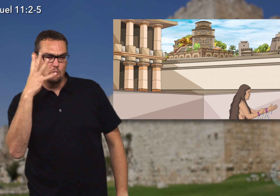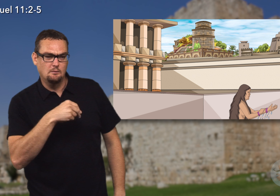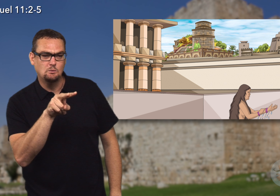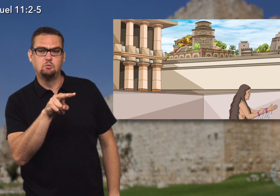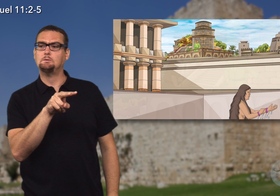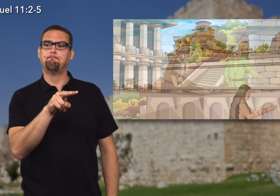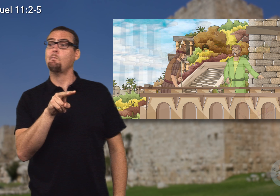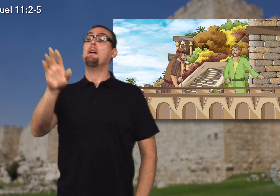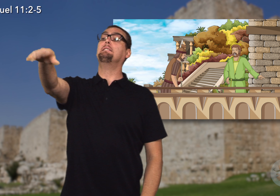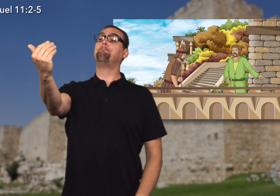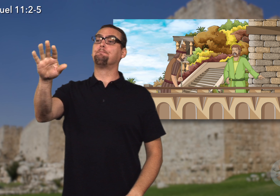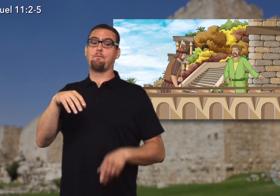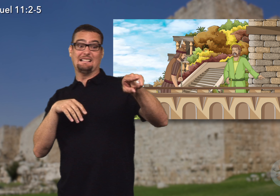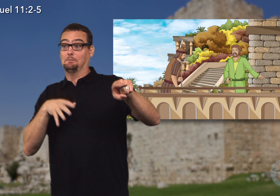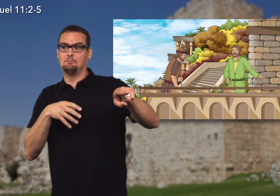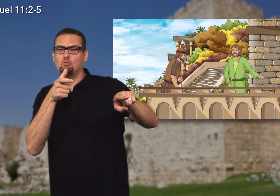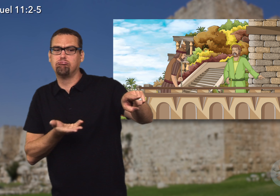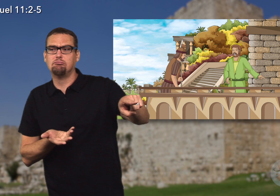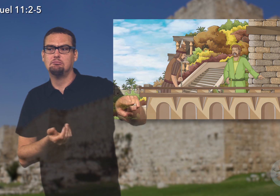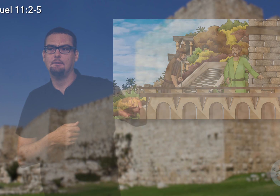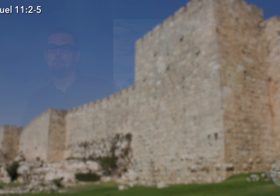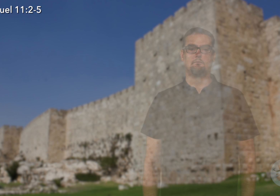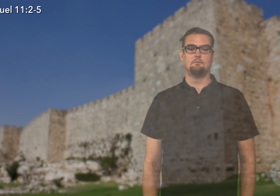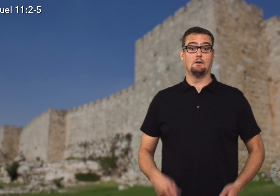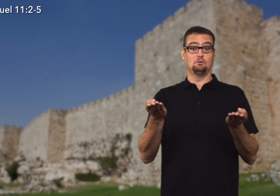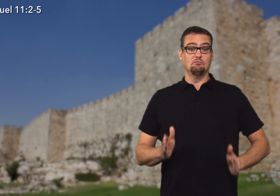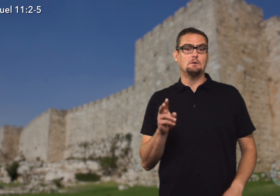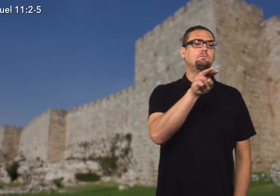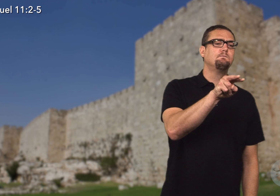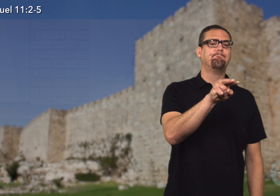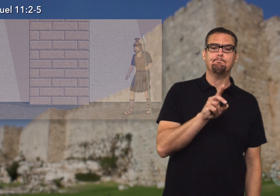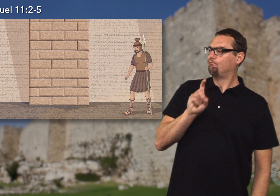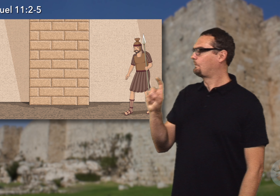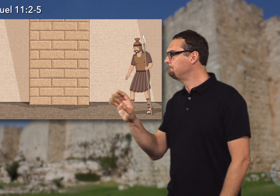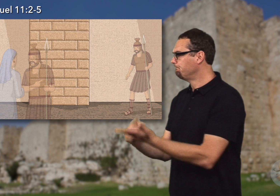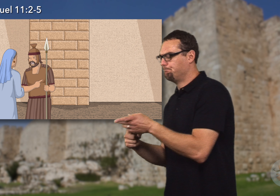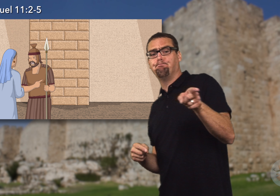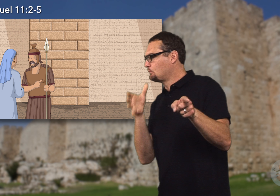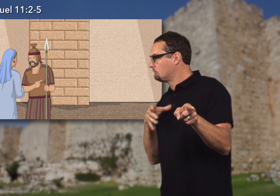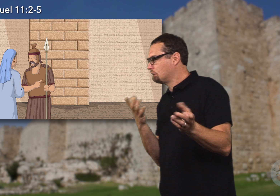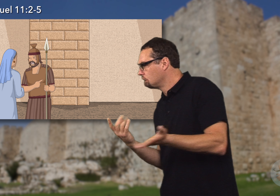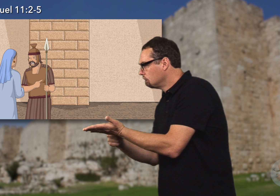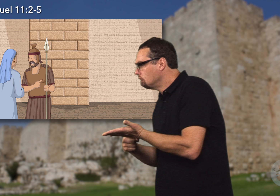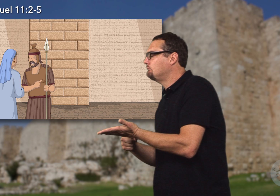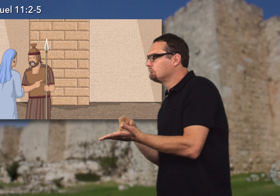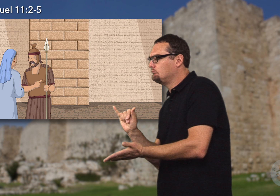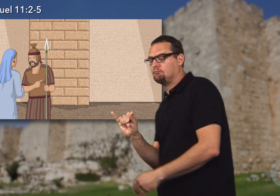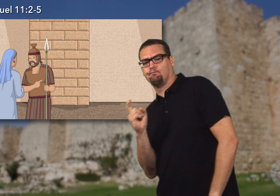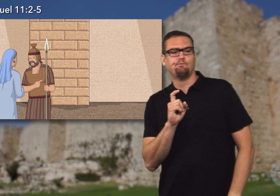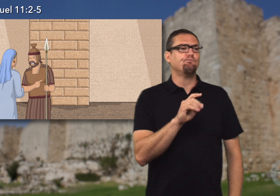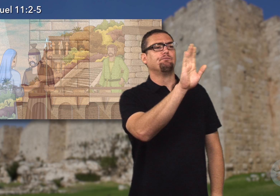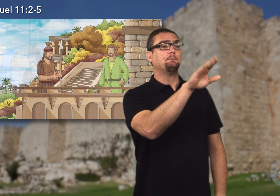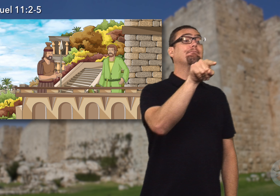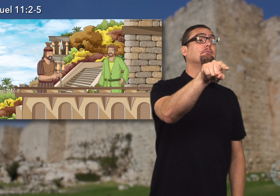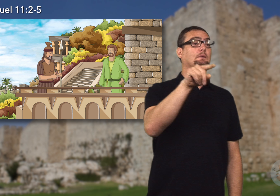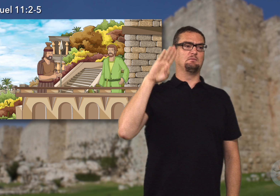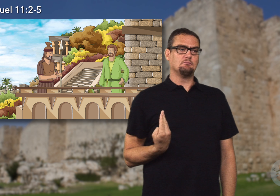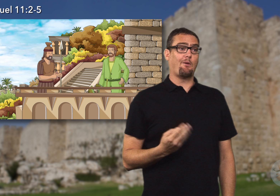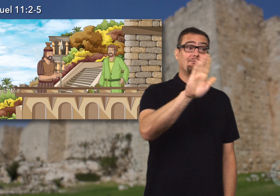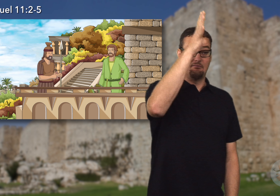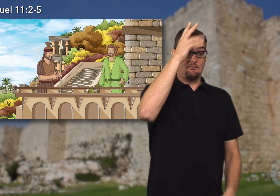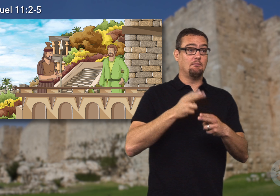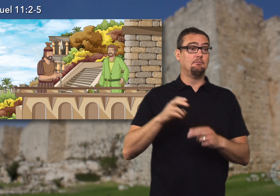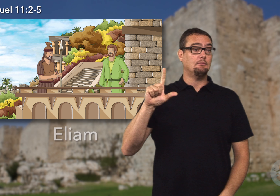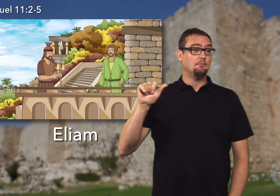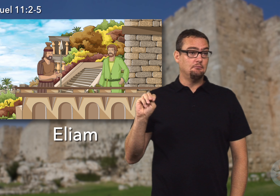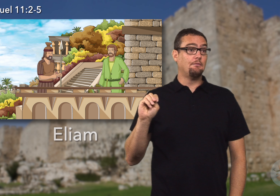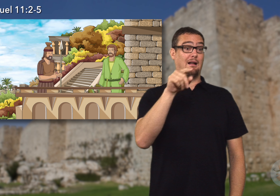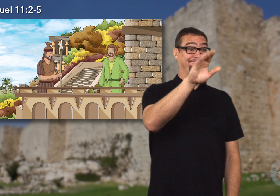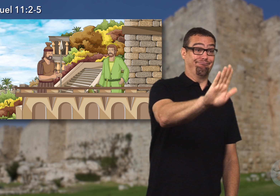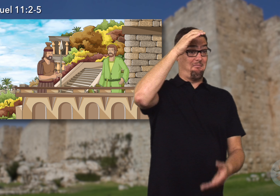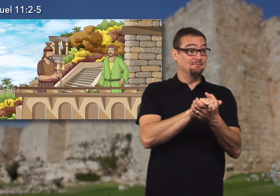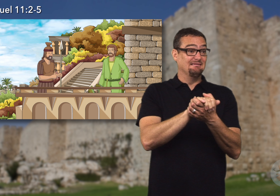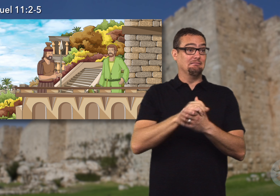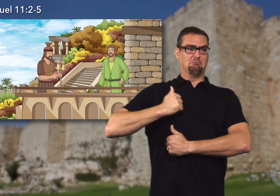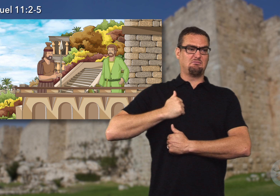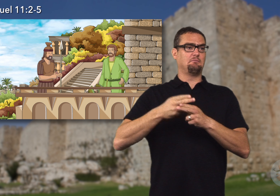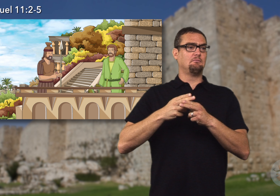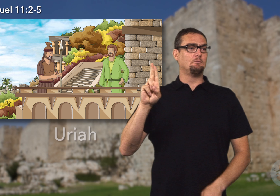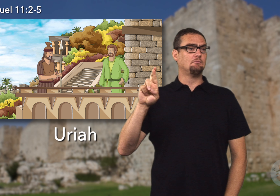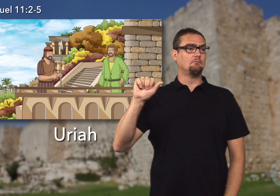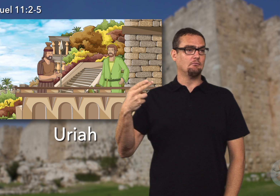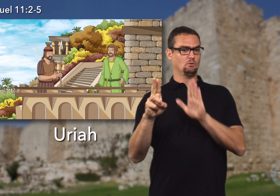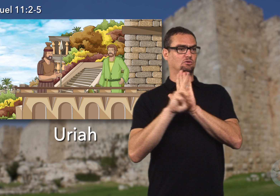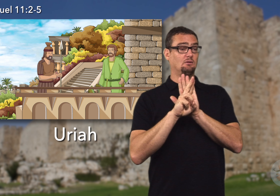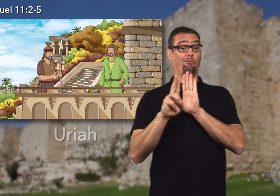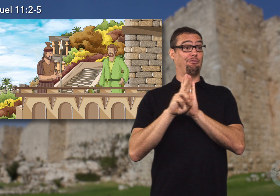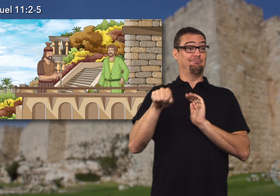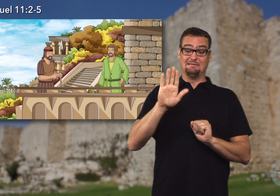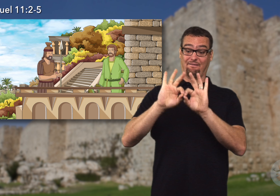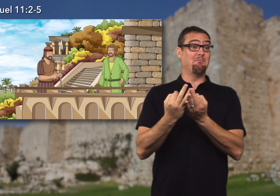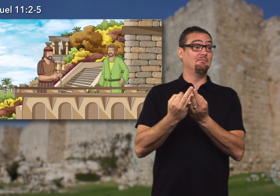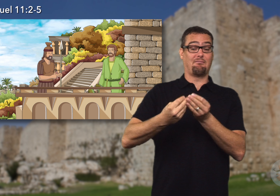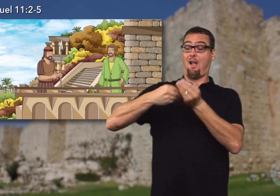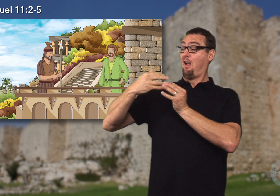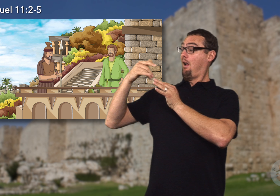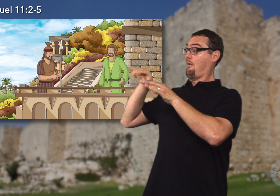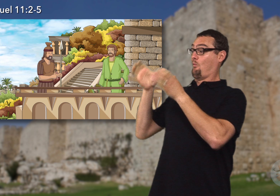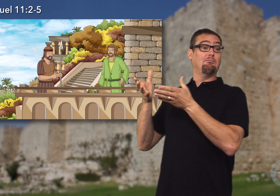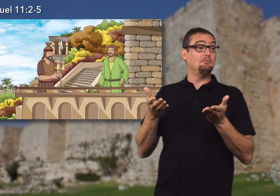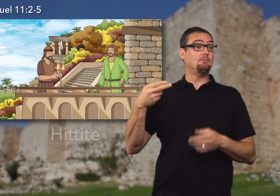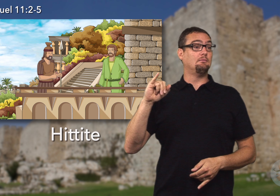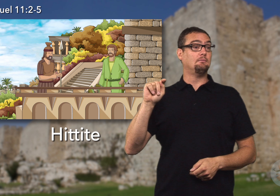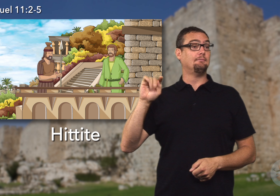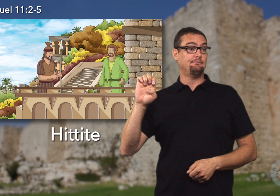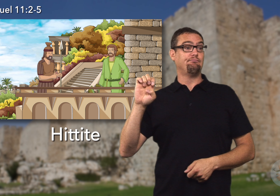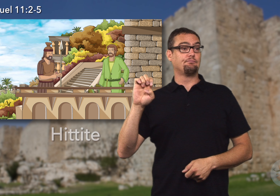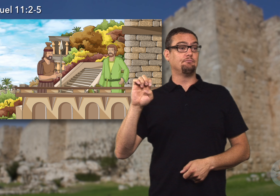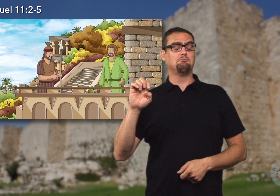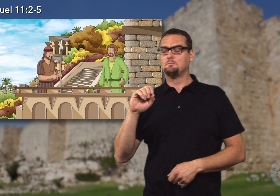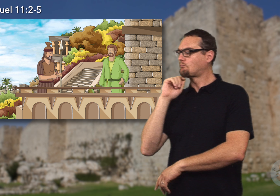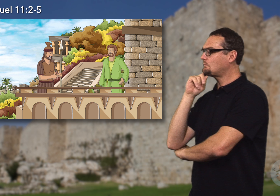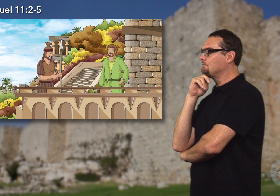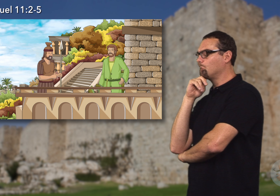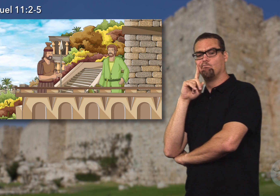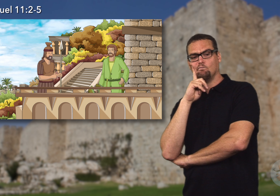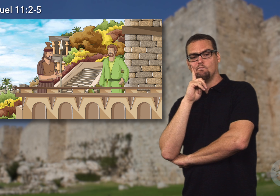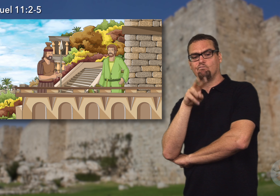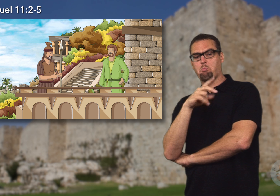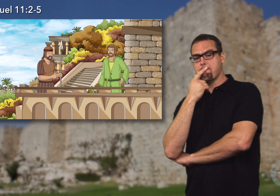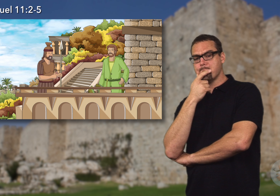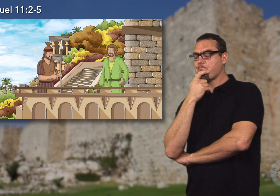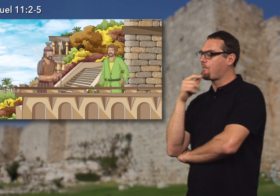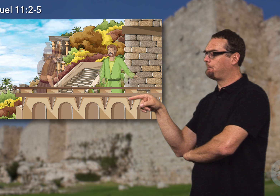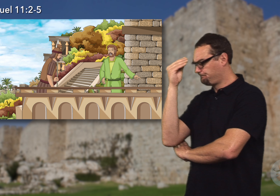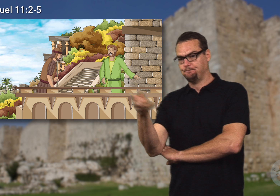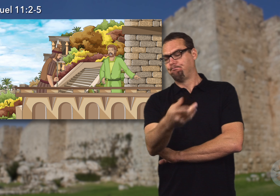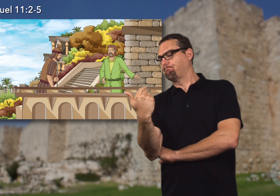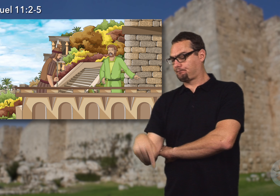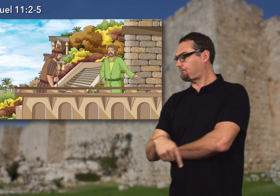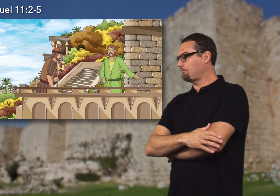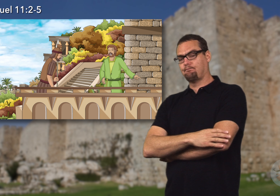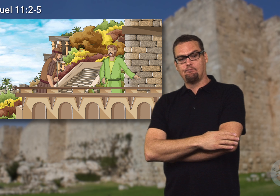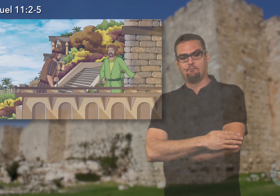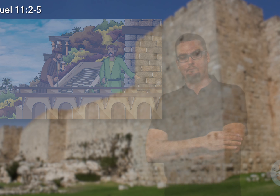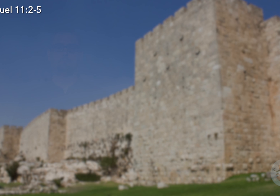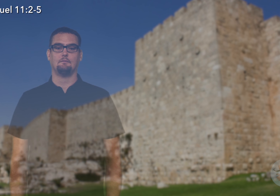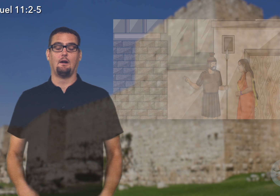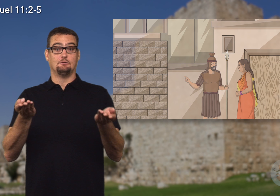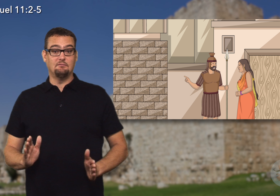So David sent and inquired about the woman, and he was told, “This is Bathsheba, the daughter of Eliam and the wife of Uriah the Hittite.”